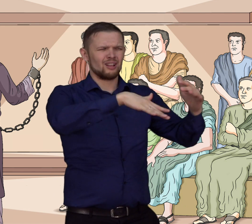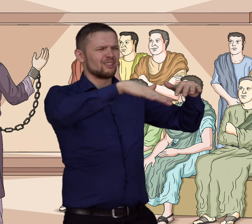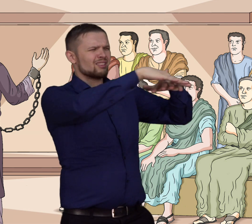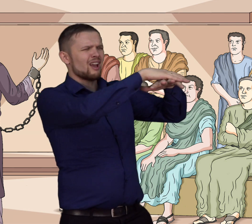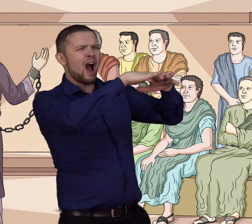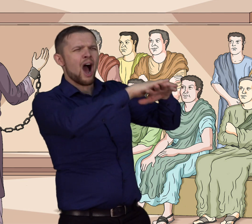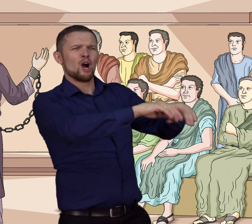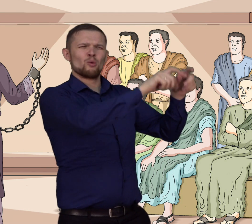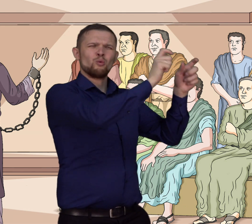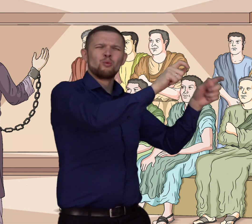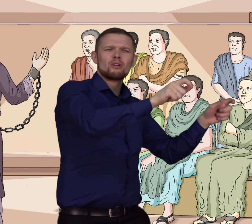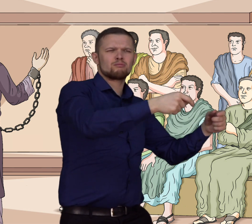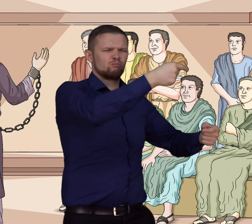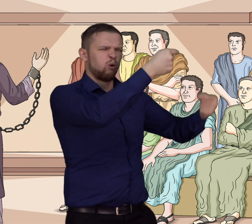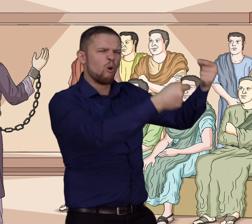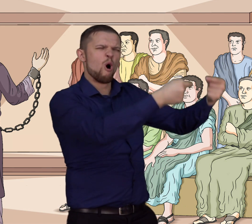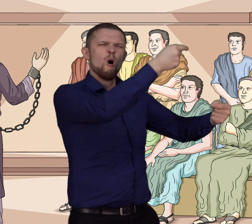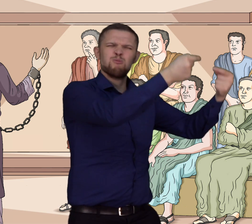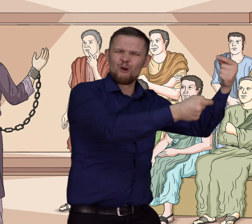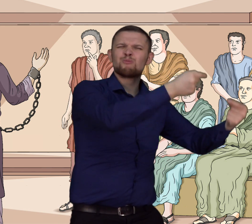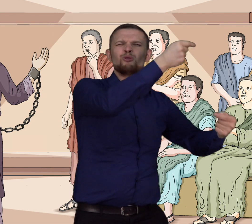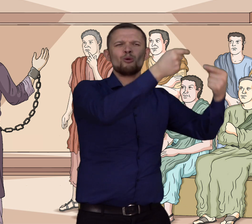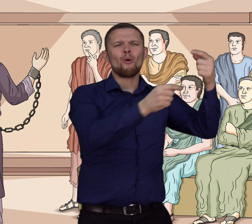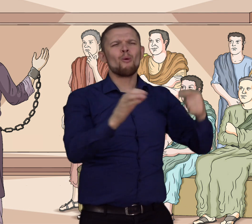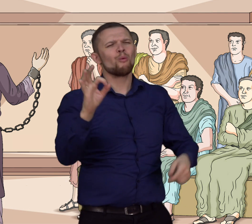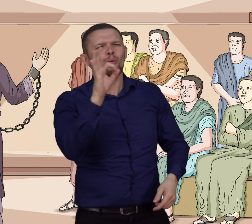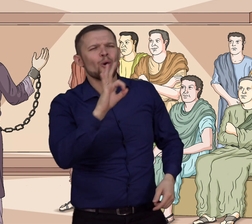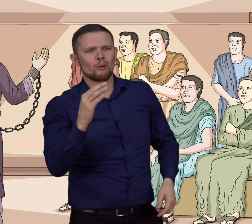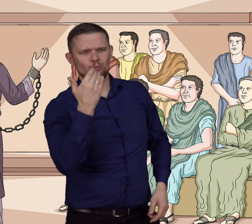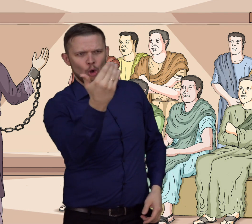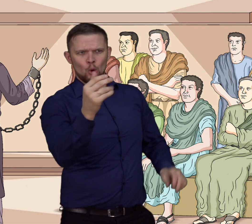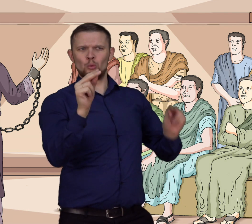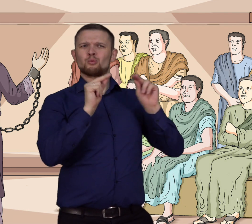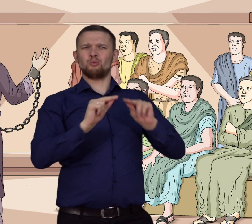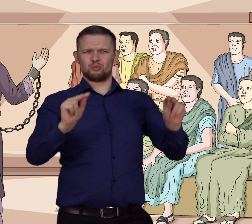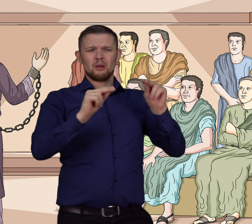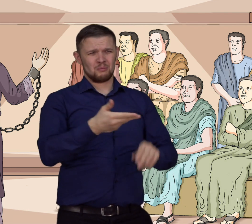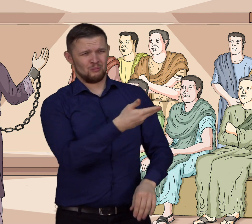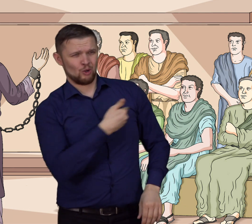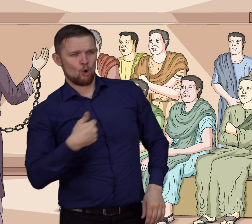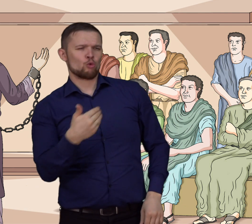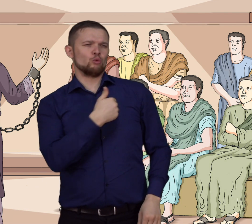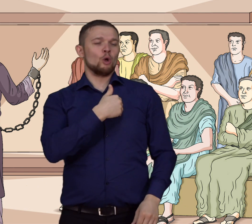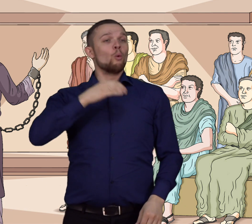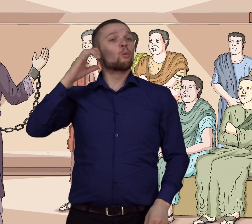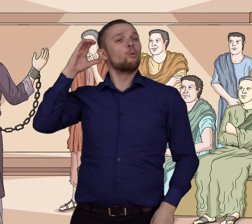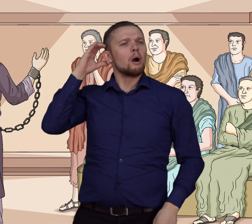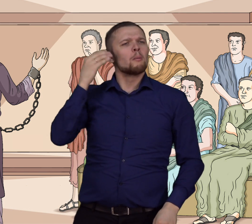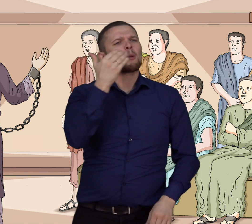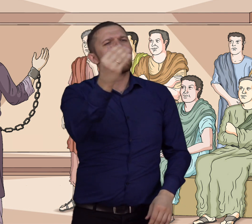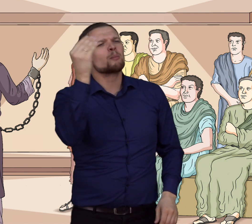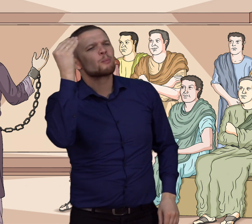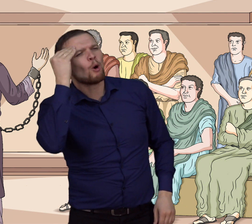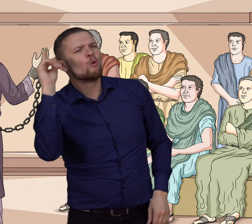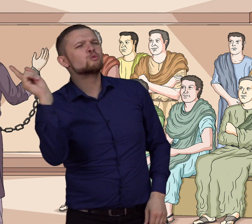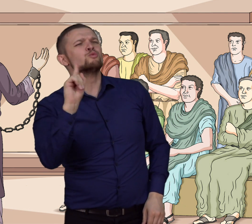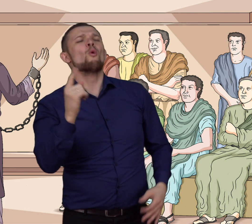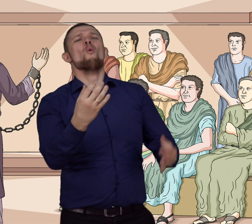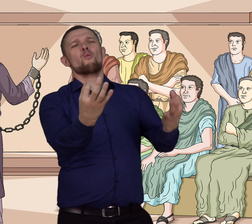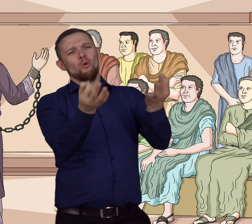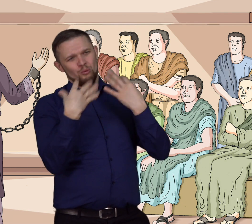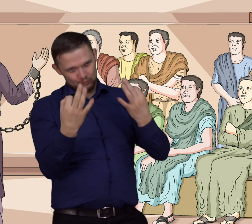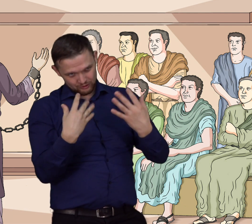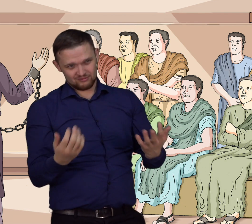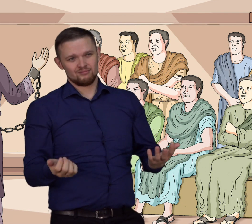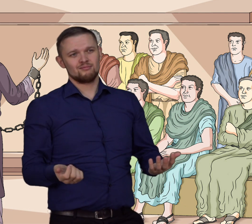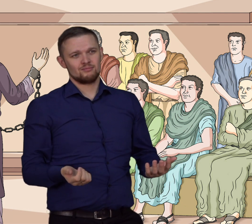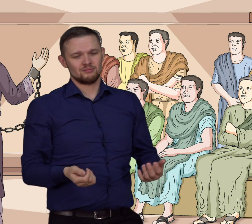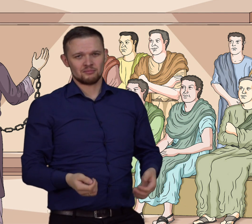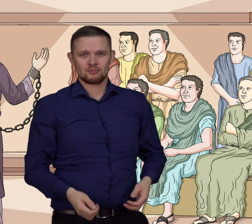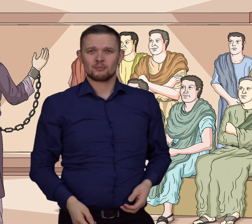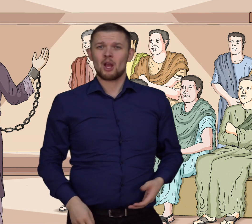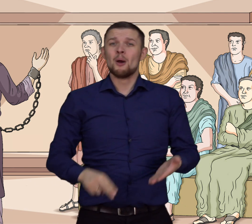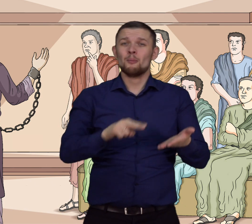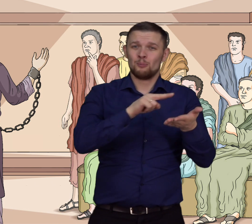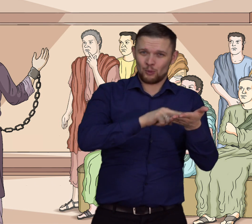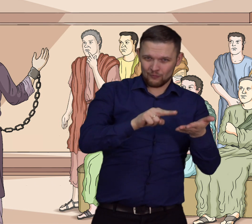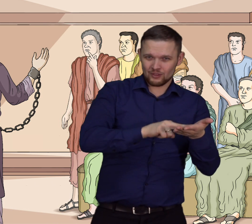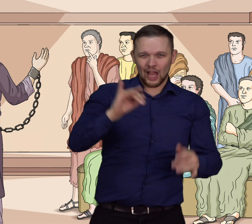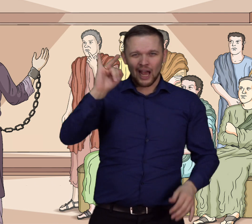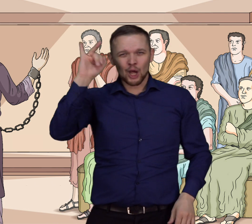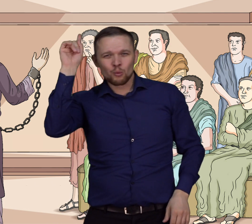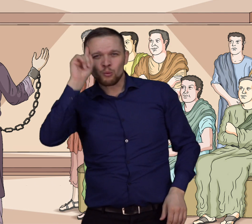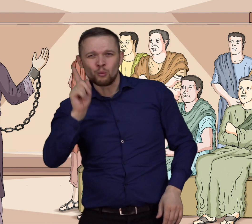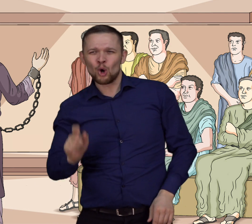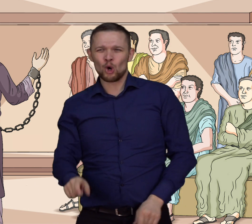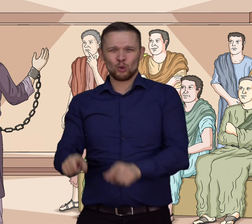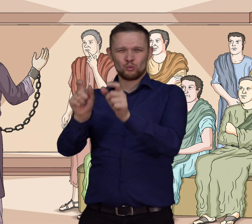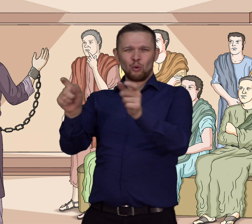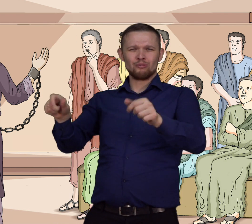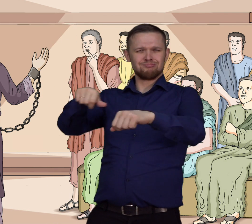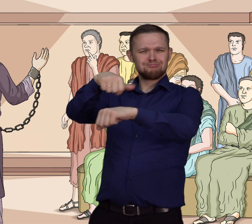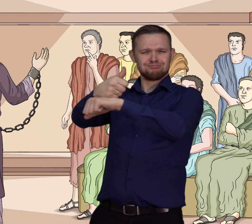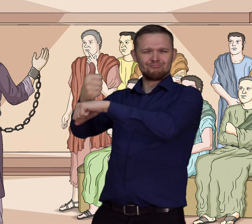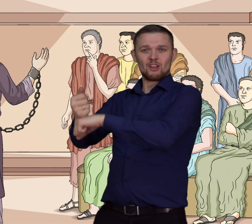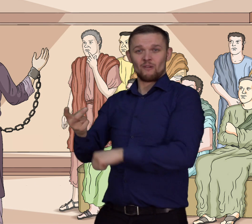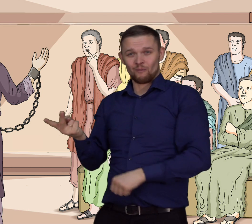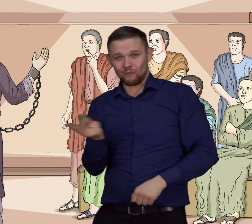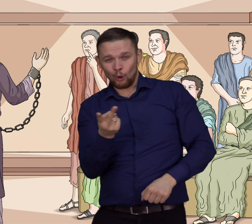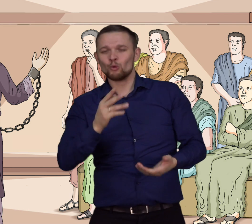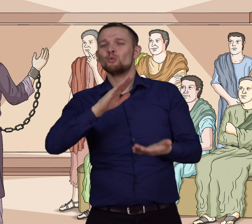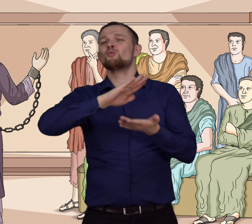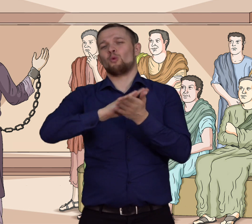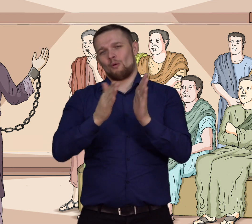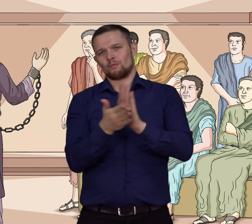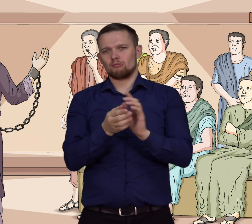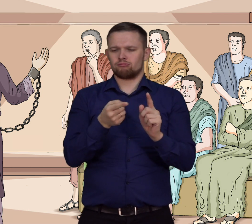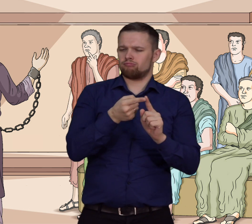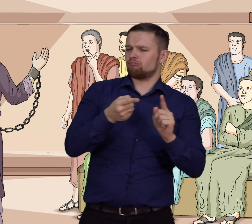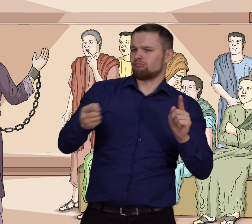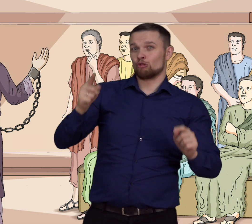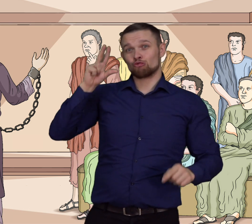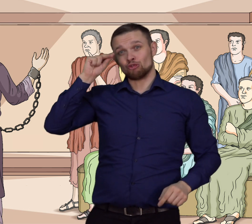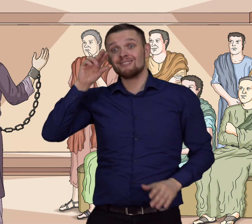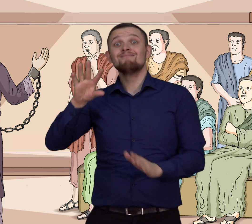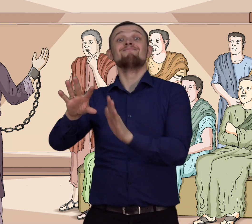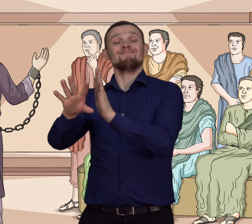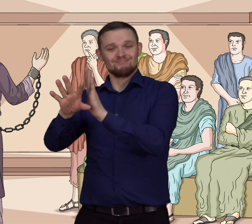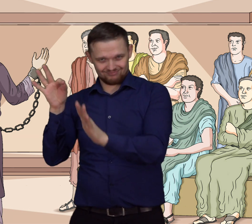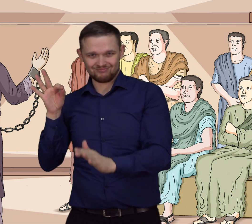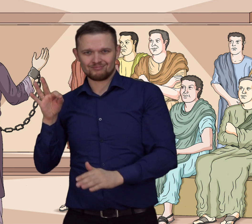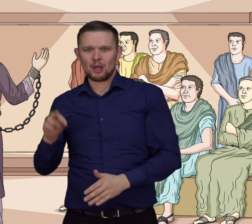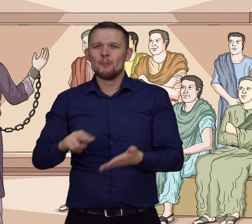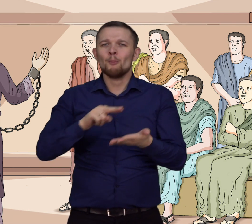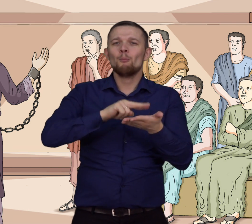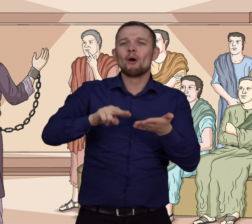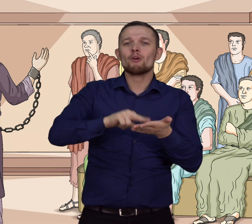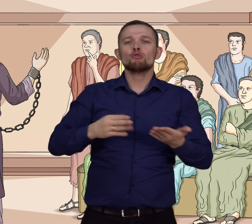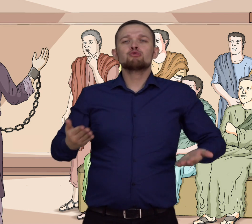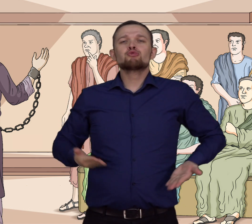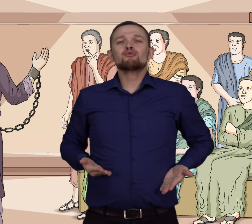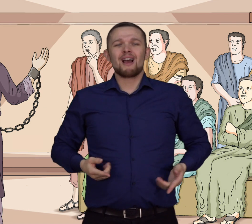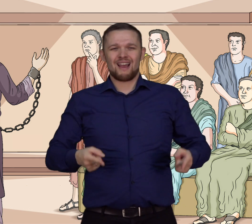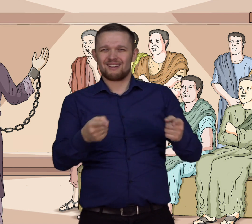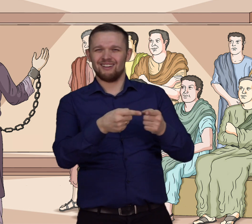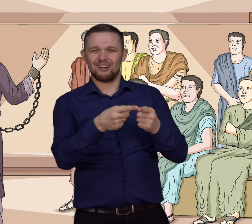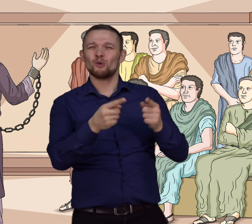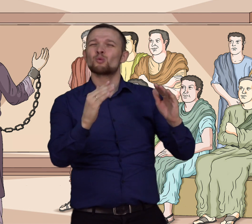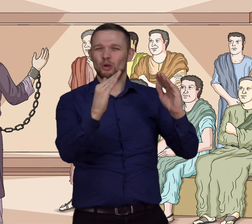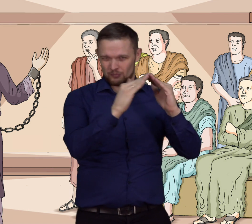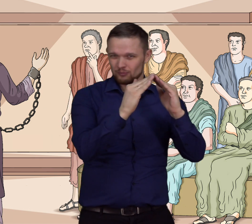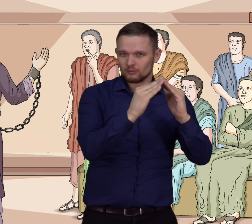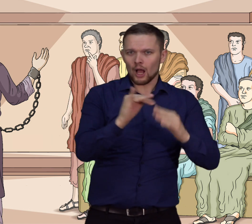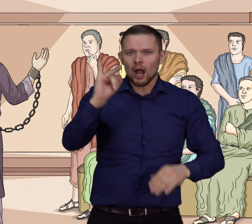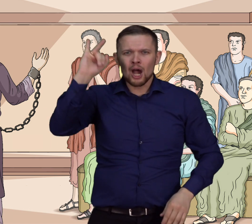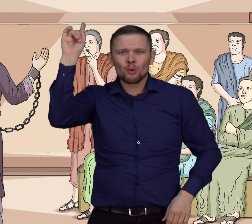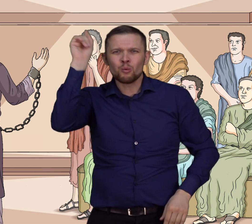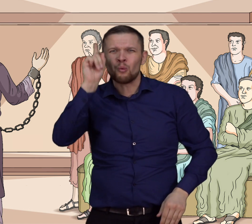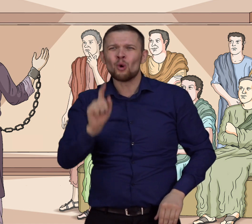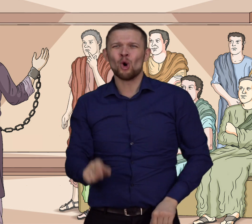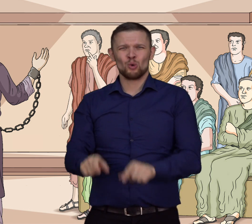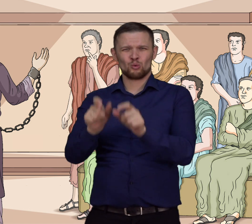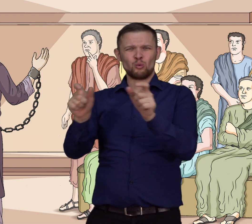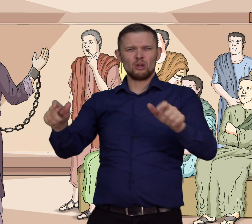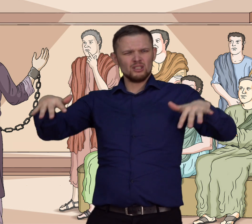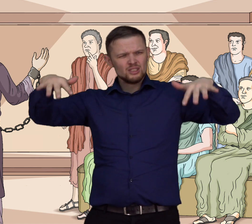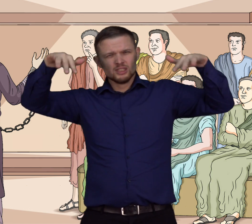But we consider your views worth hearing, because we know that people everywhere are speaking against this sect.”